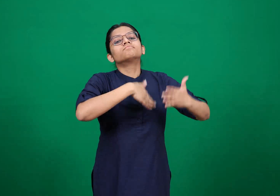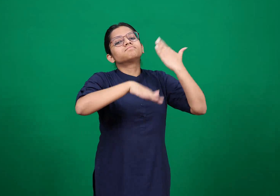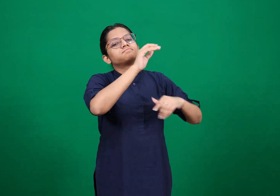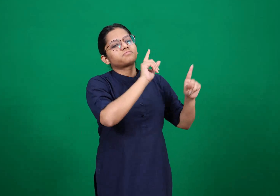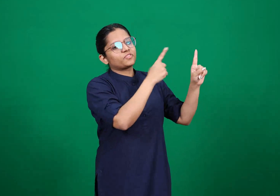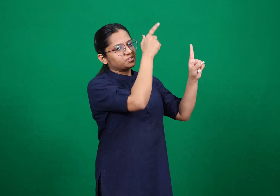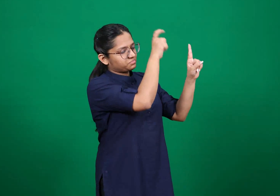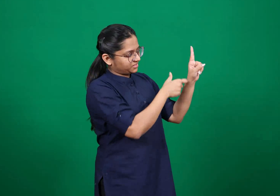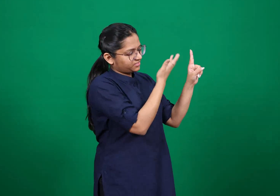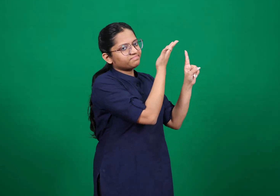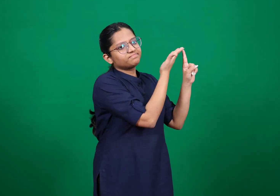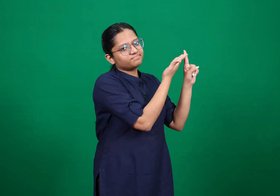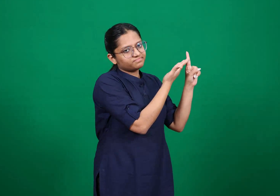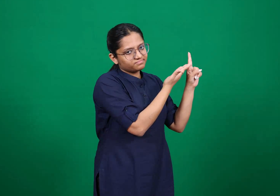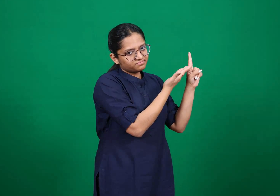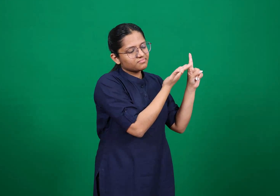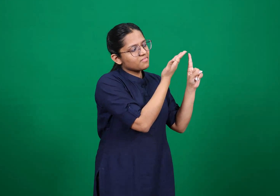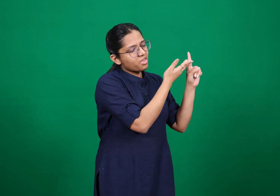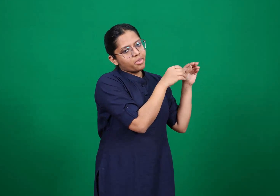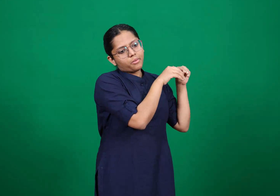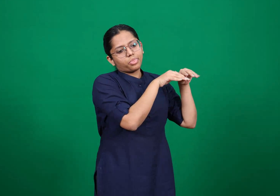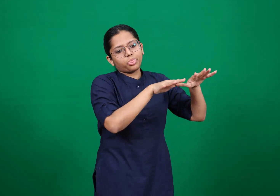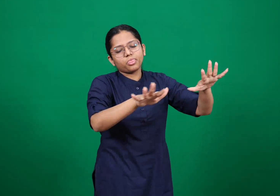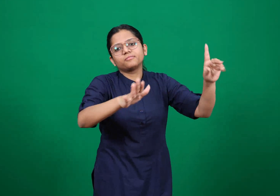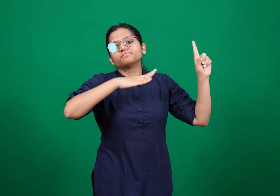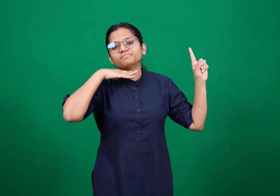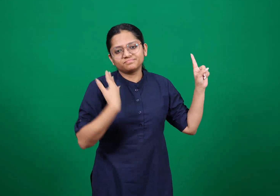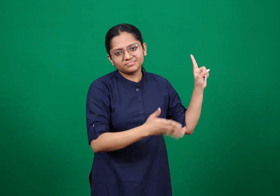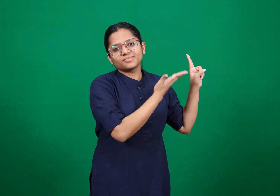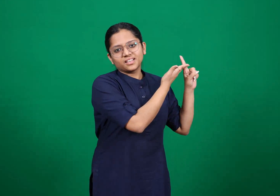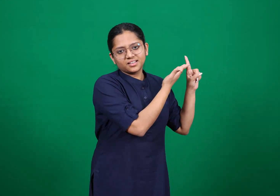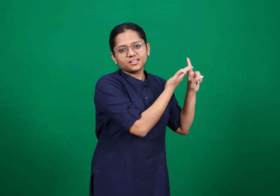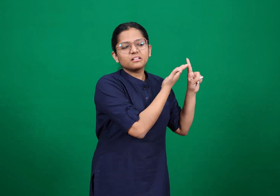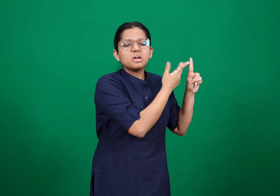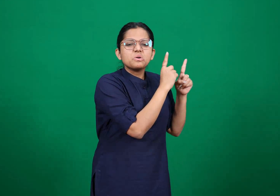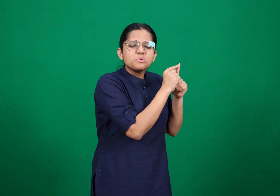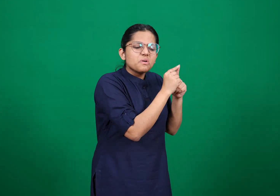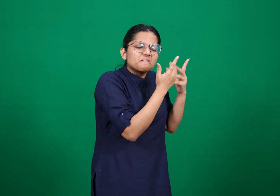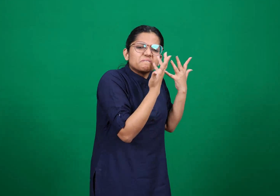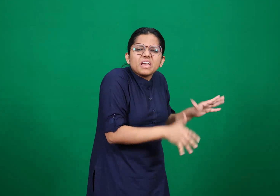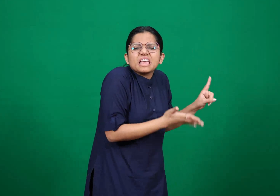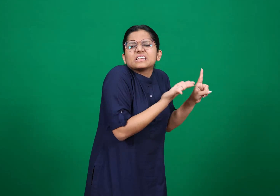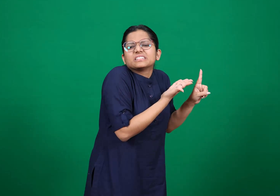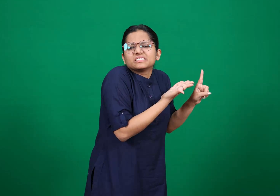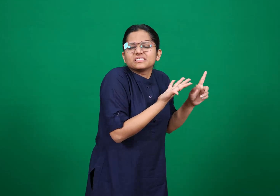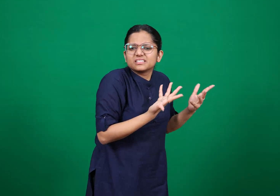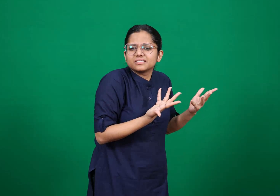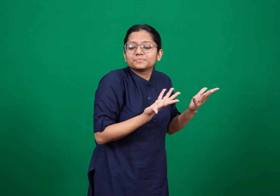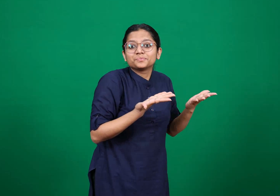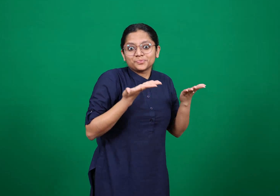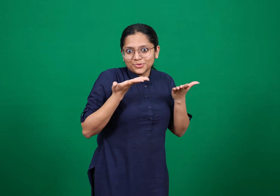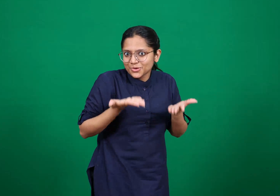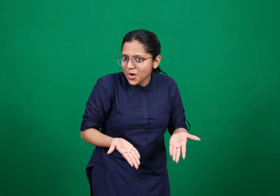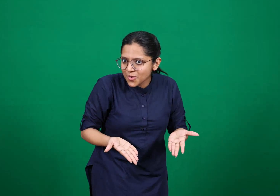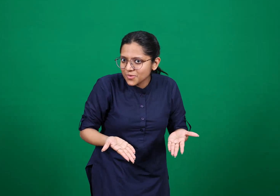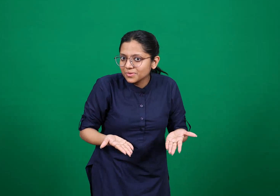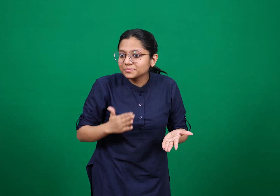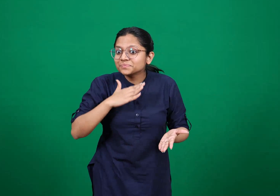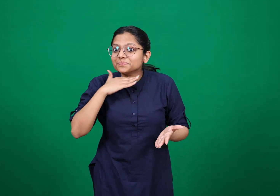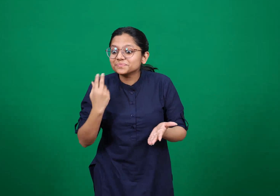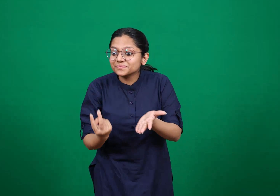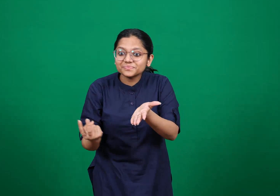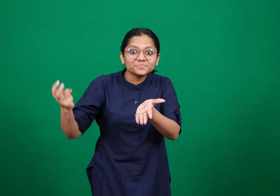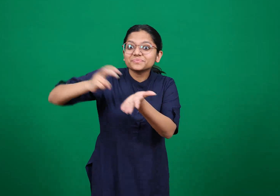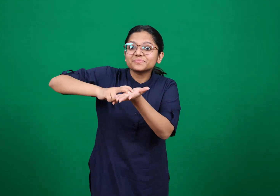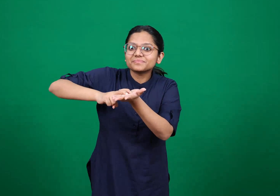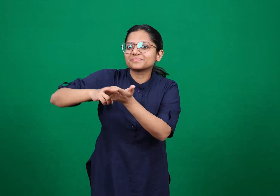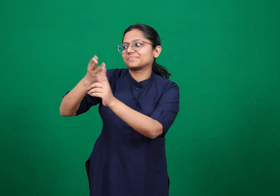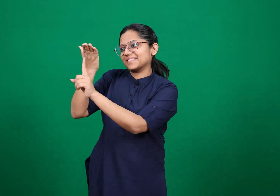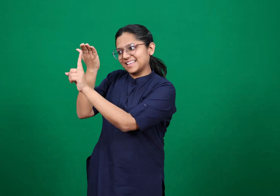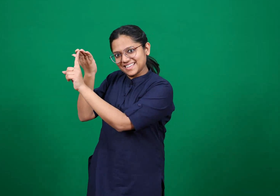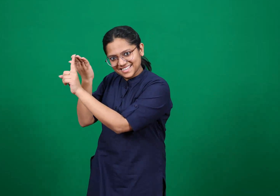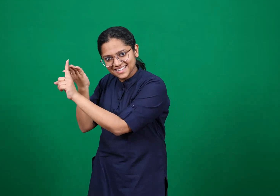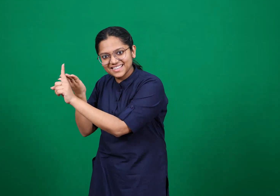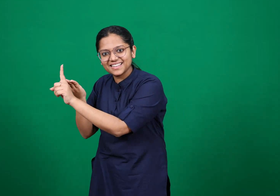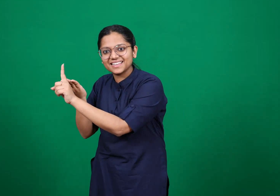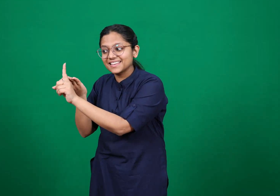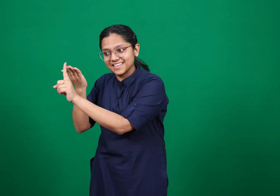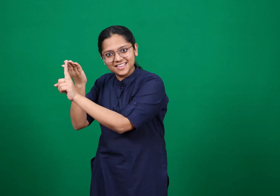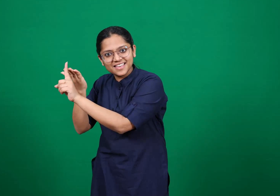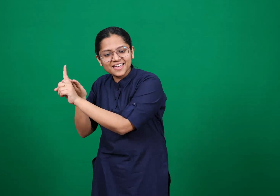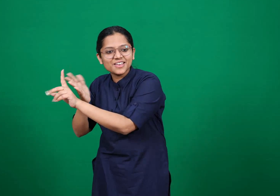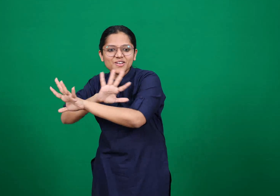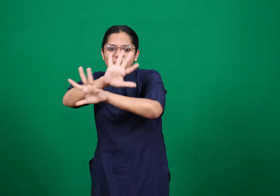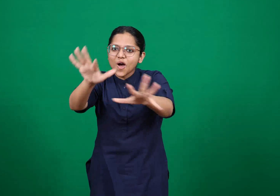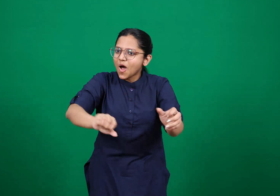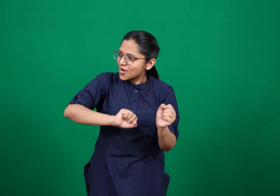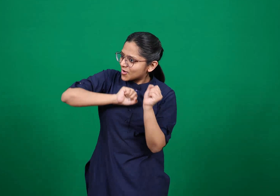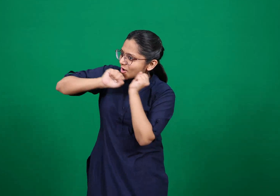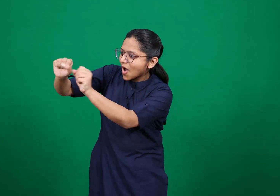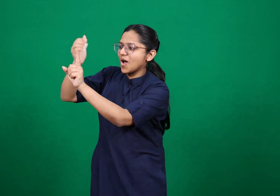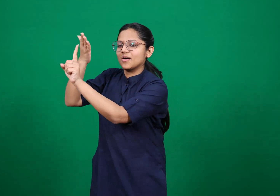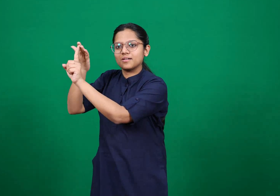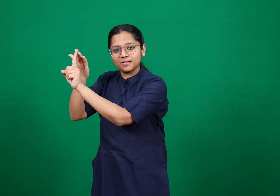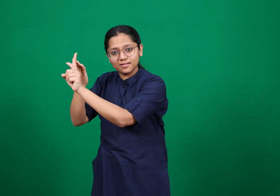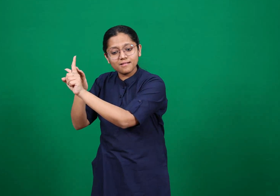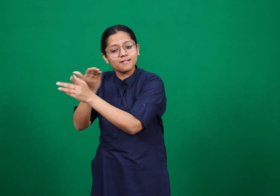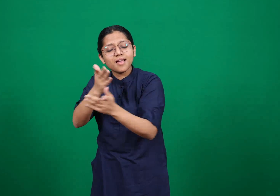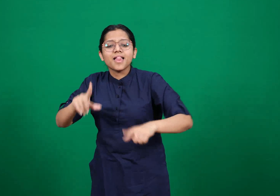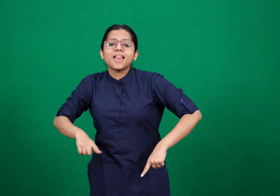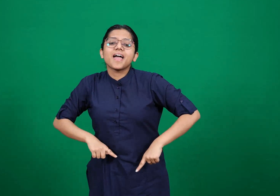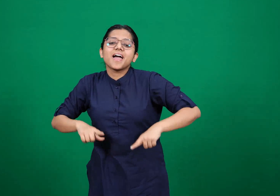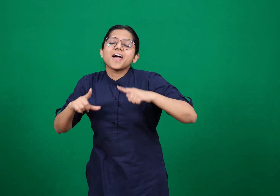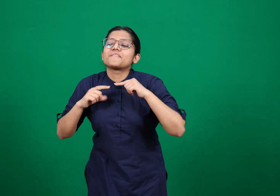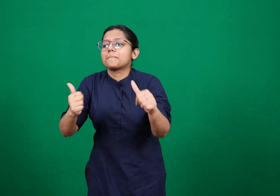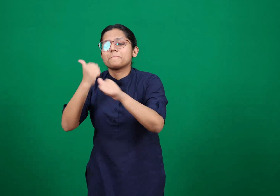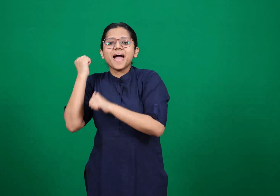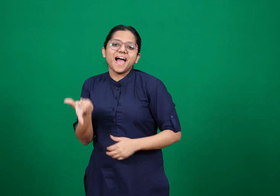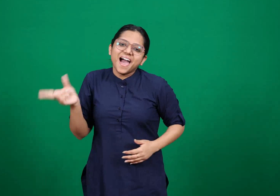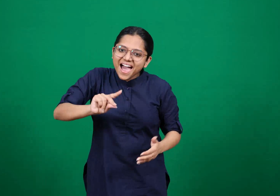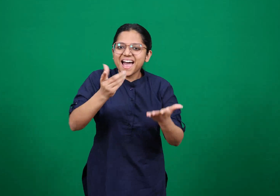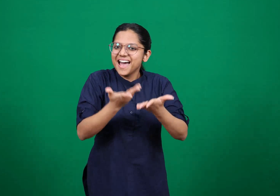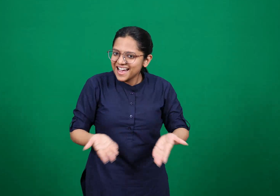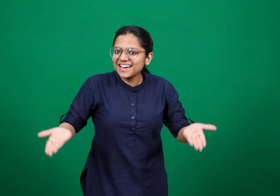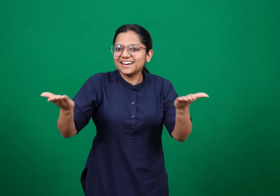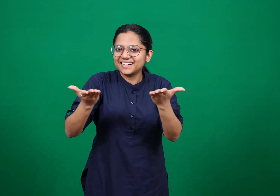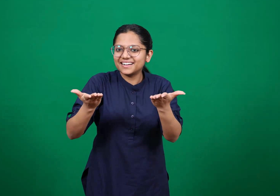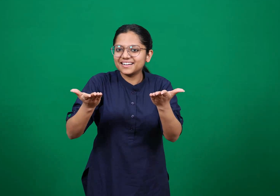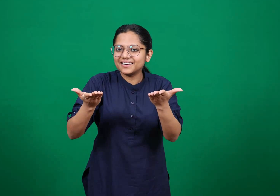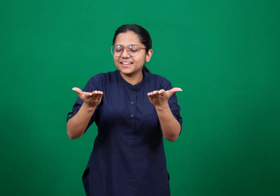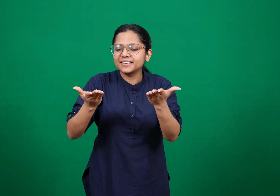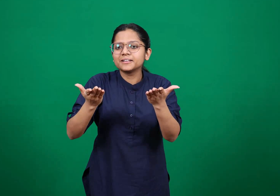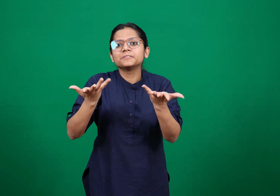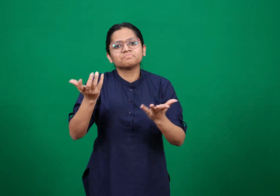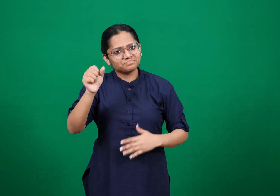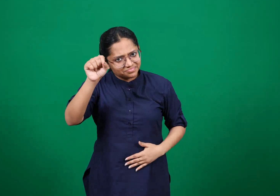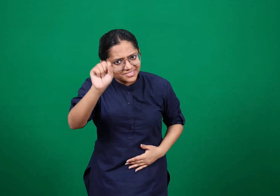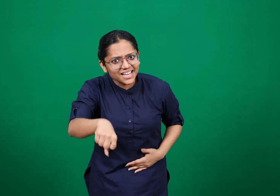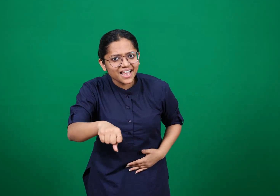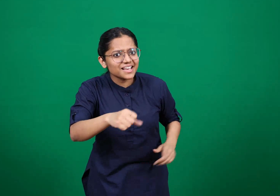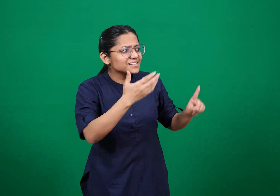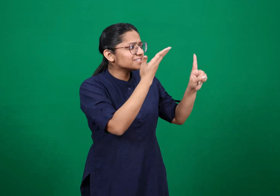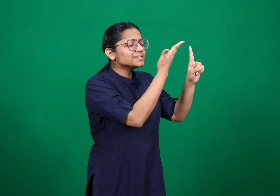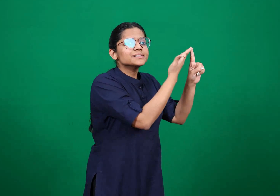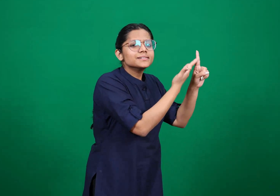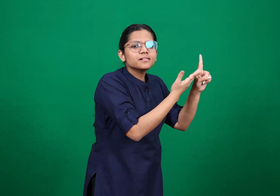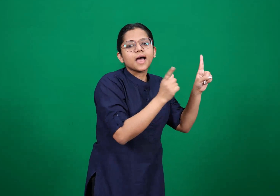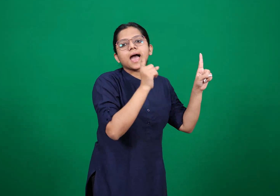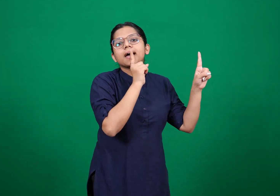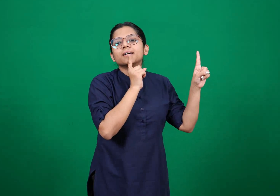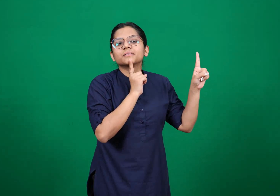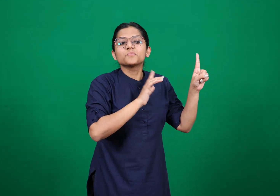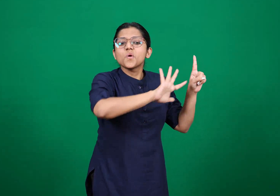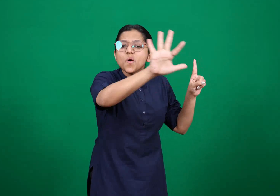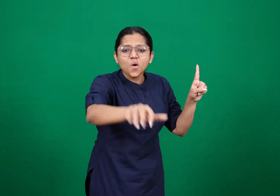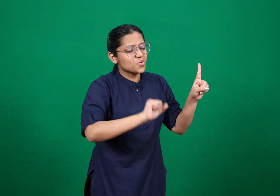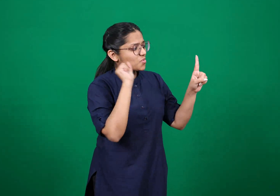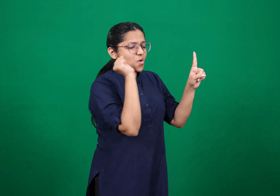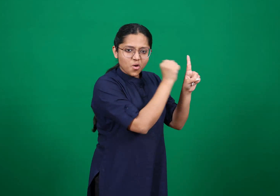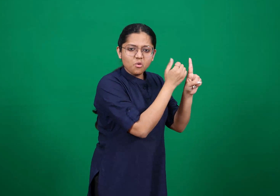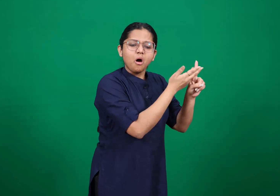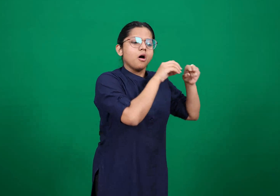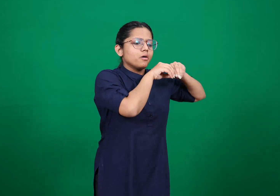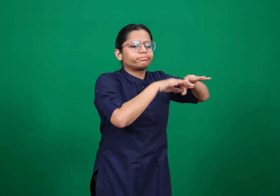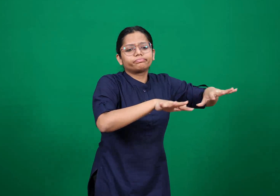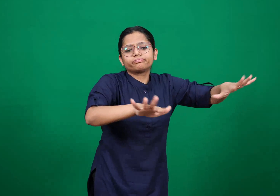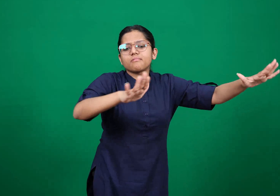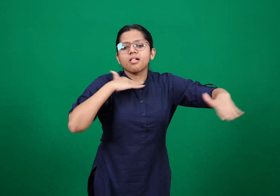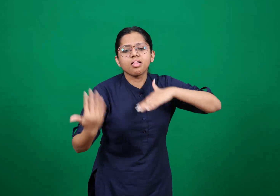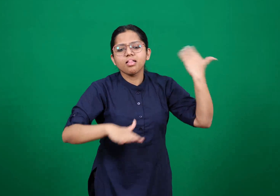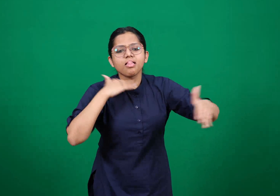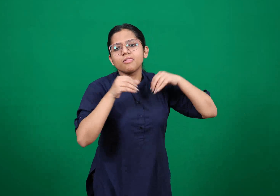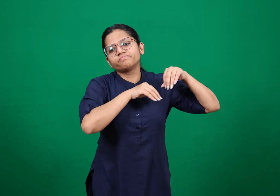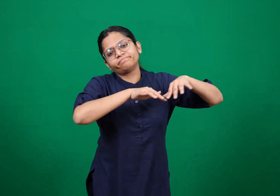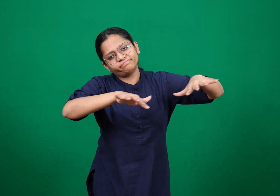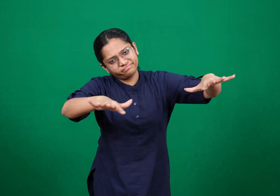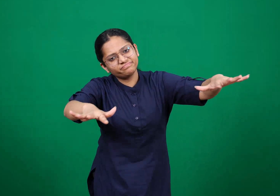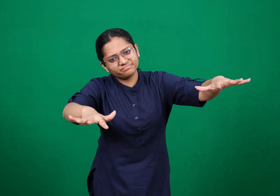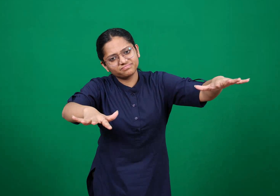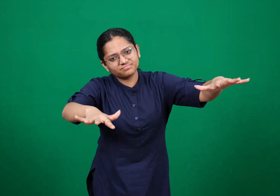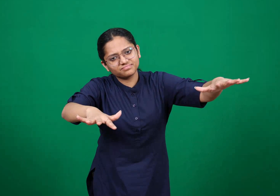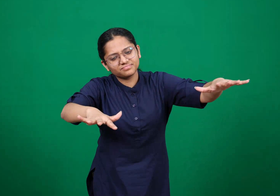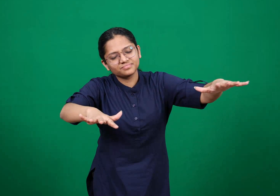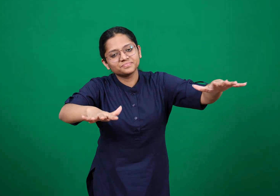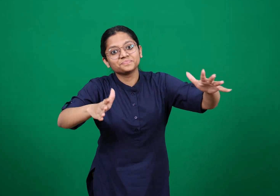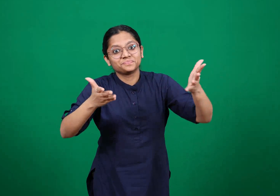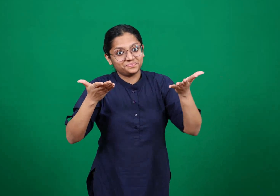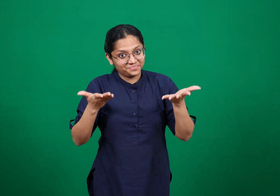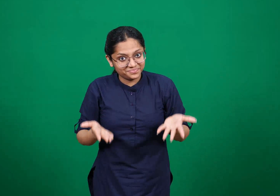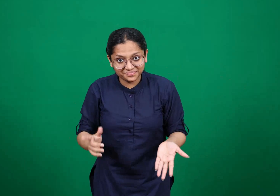For since death came through a man, the resurrection of the dead comes also through a man.